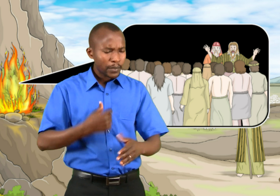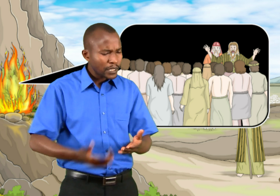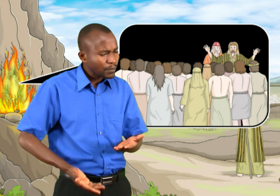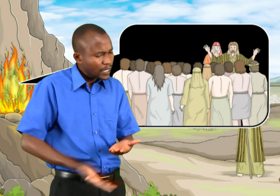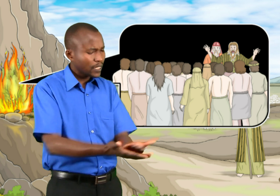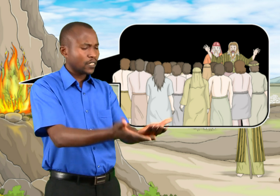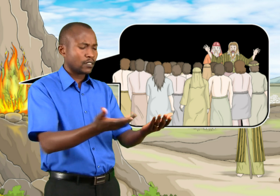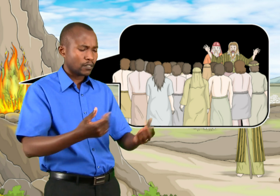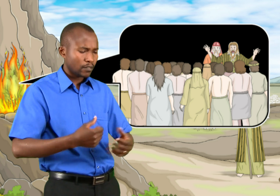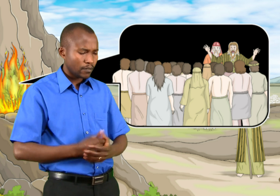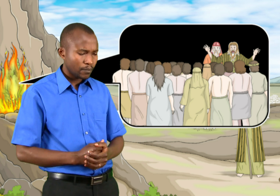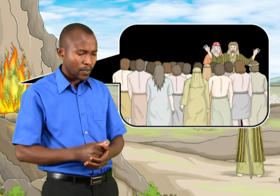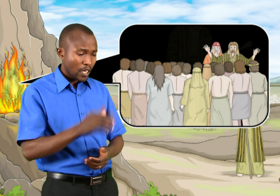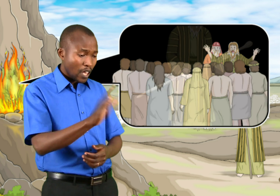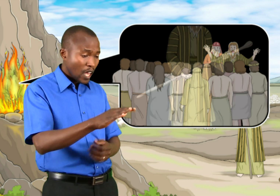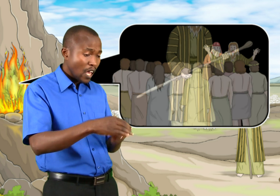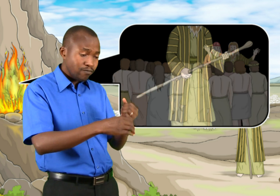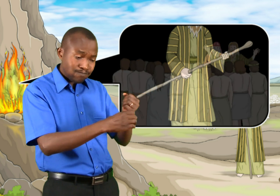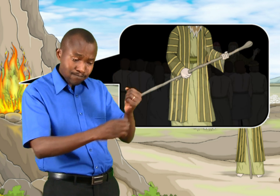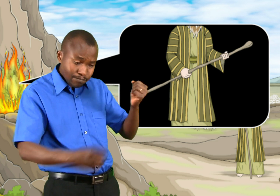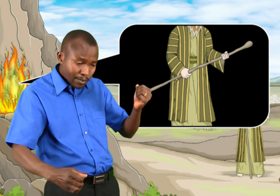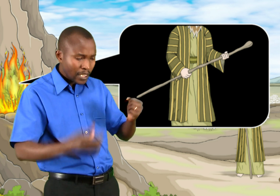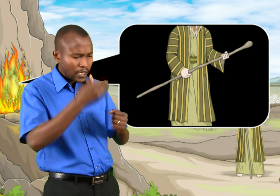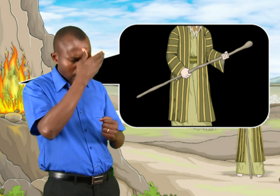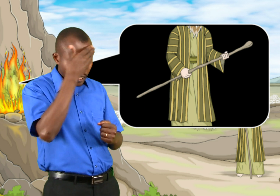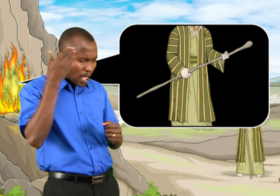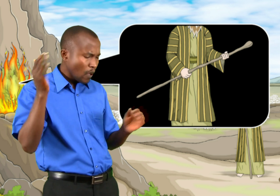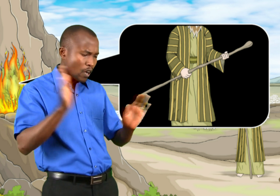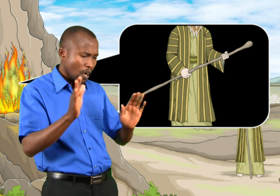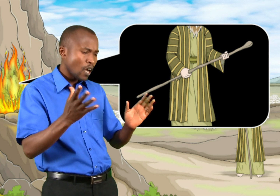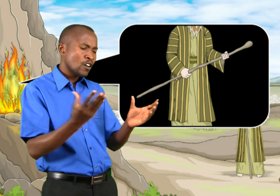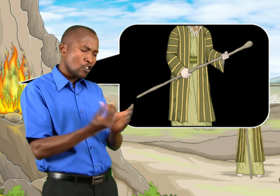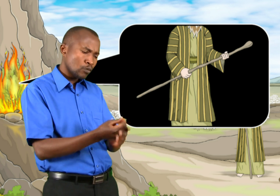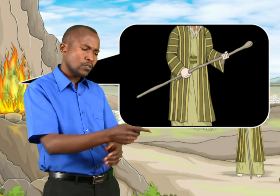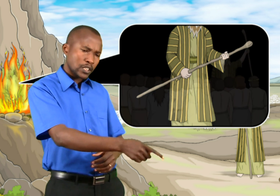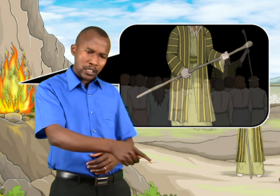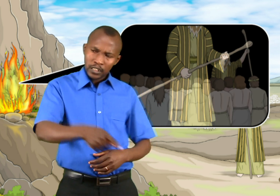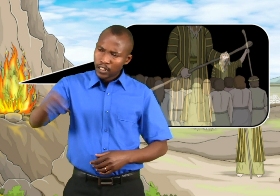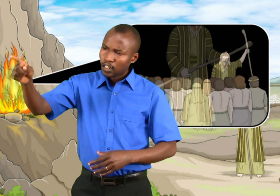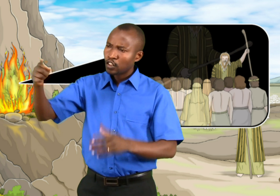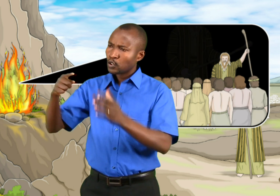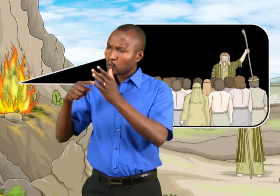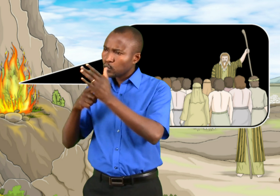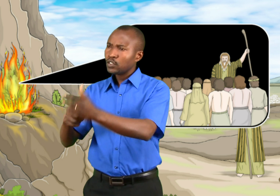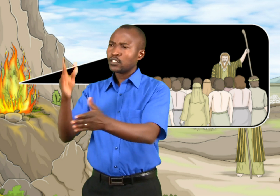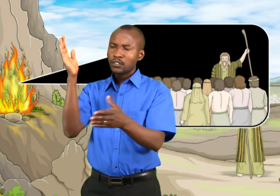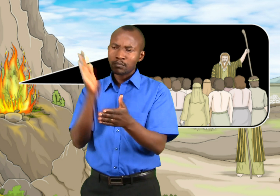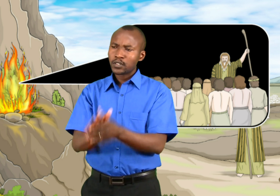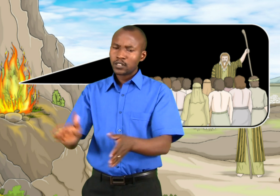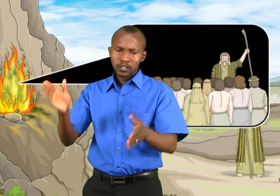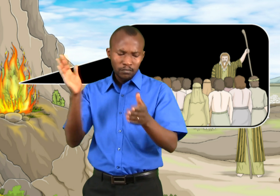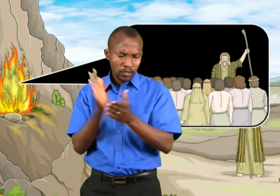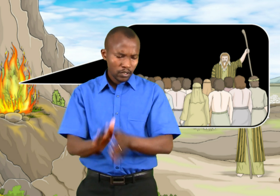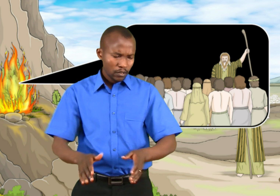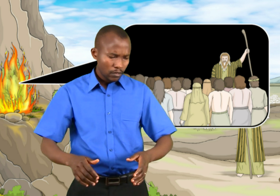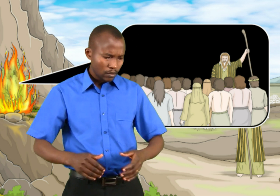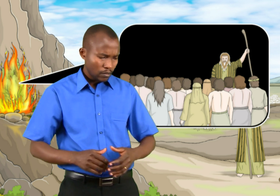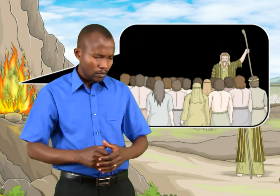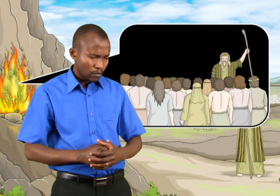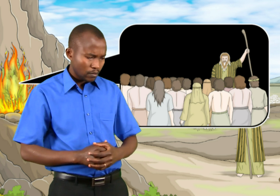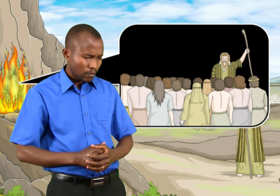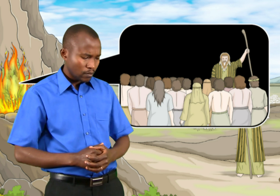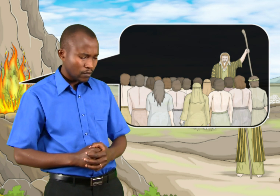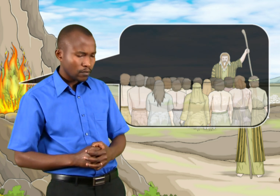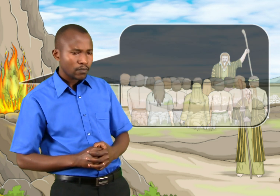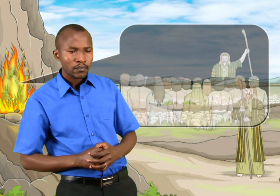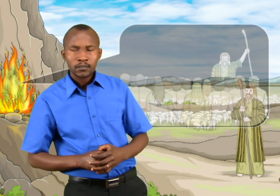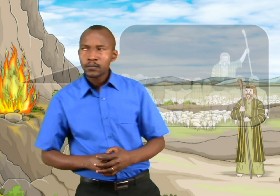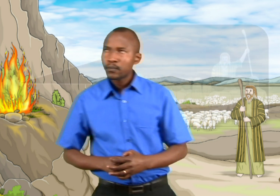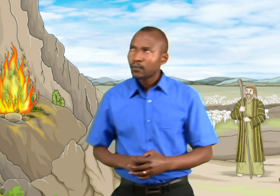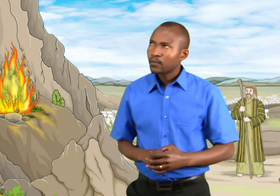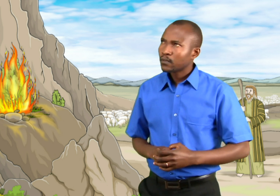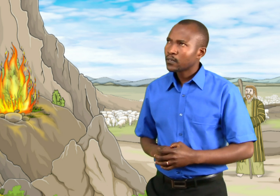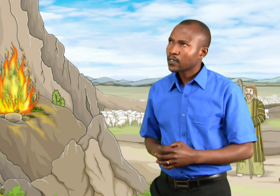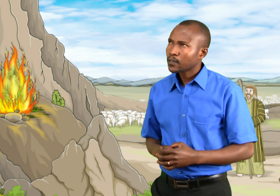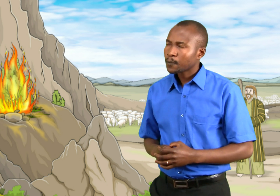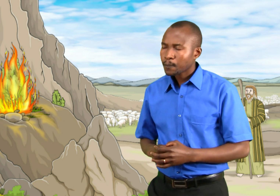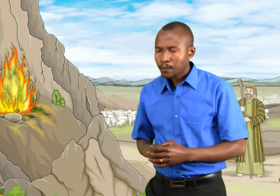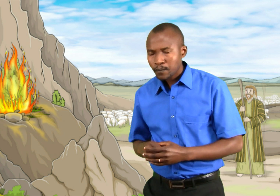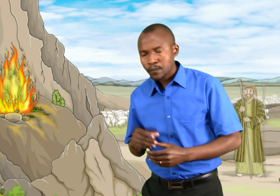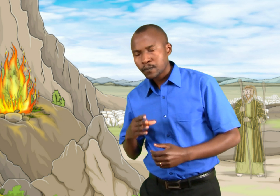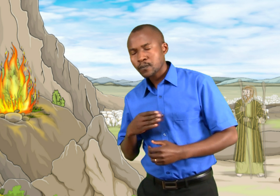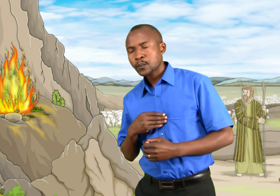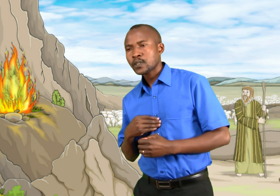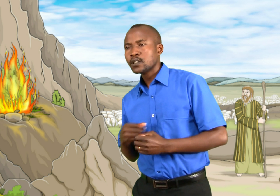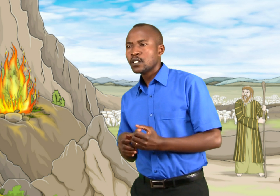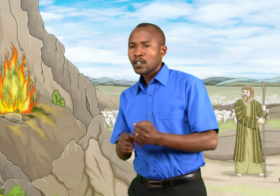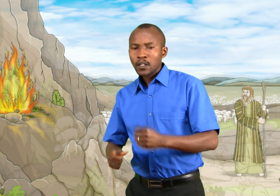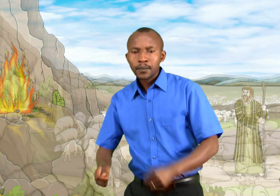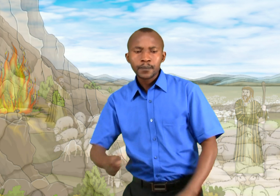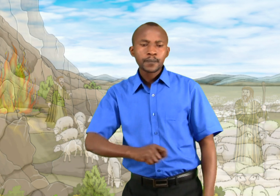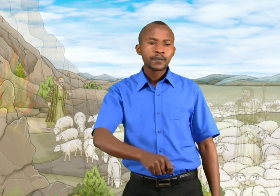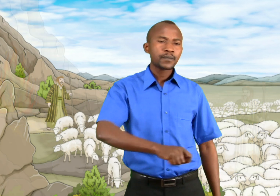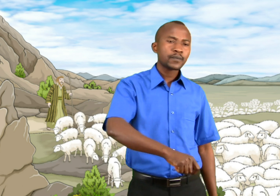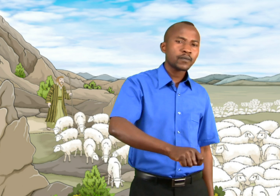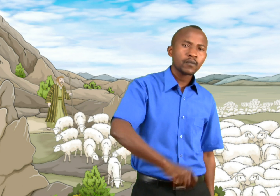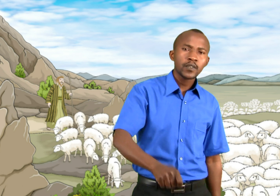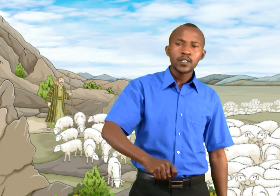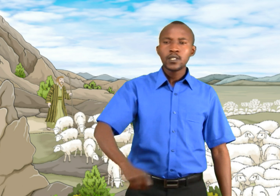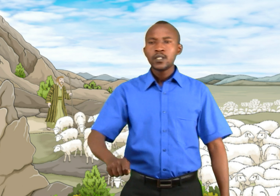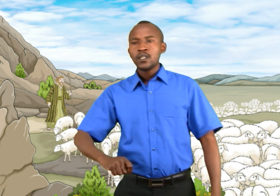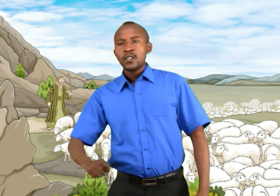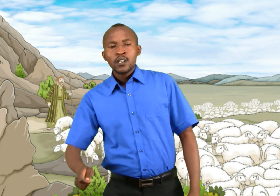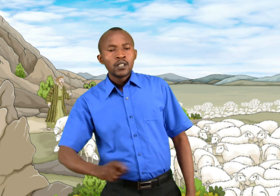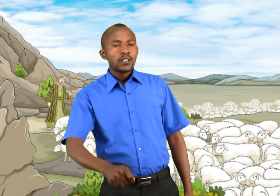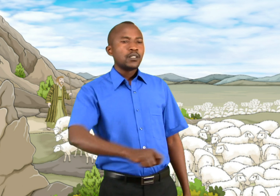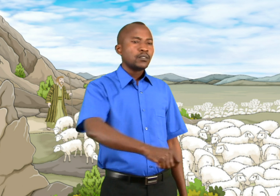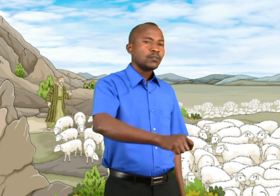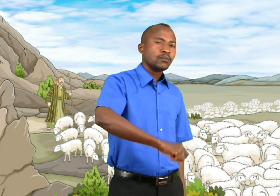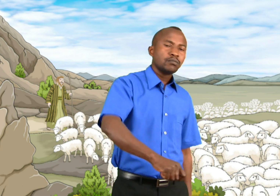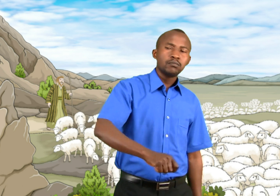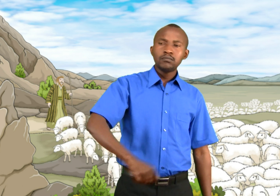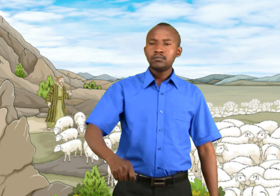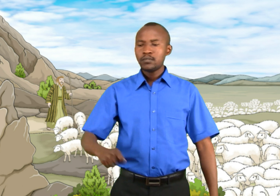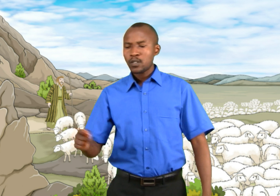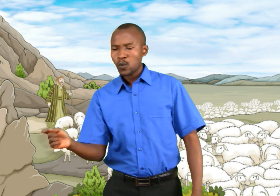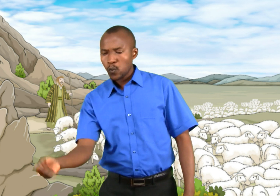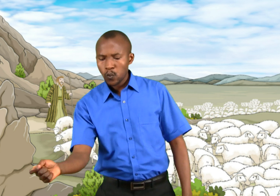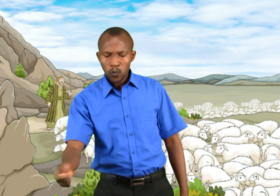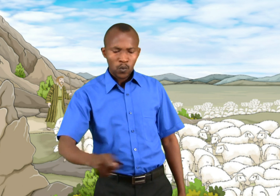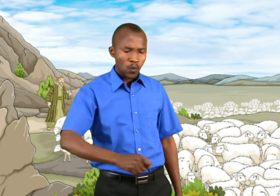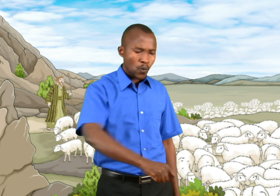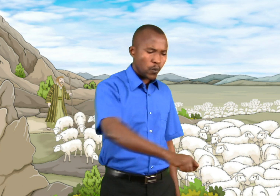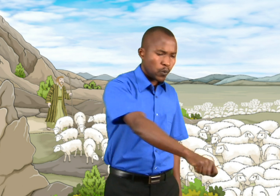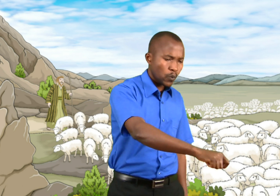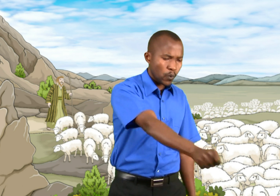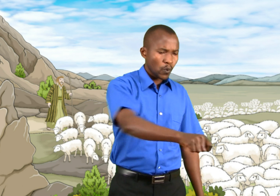But take this staff in your hand so you can perform signs with it.”